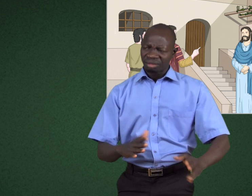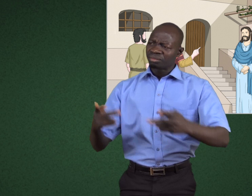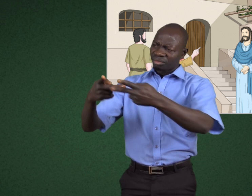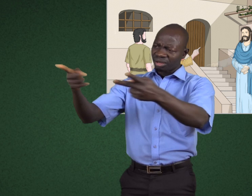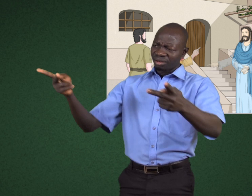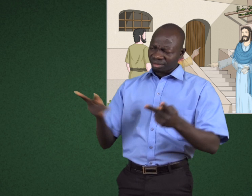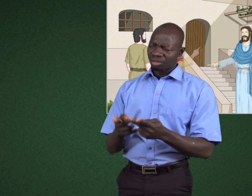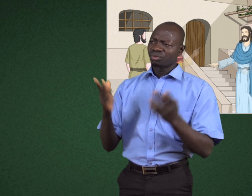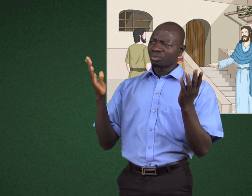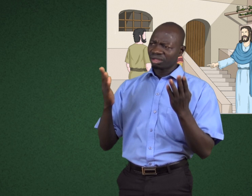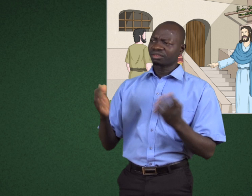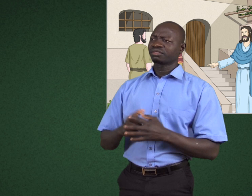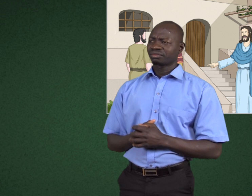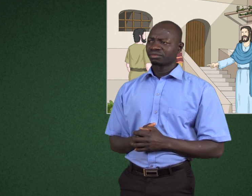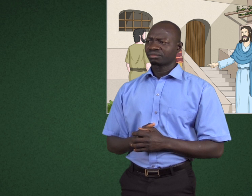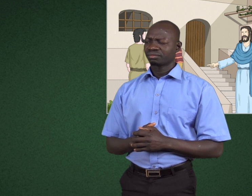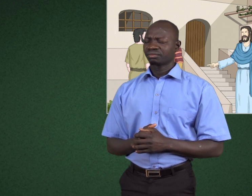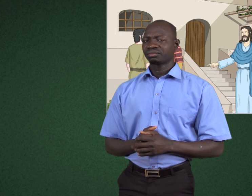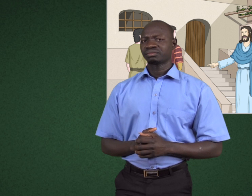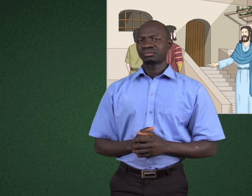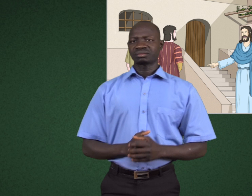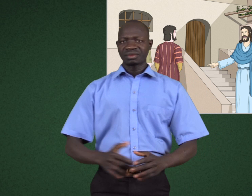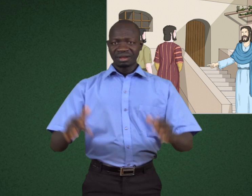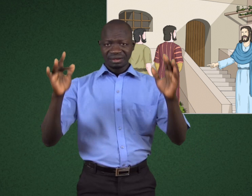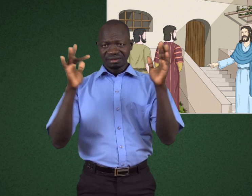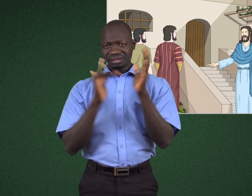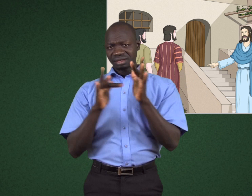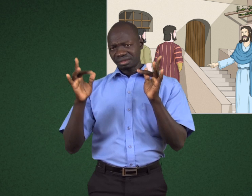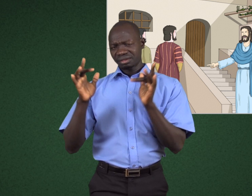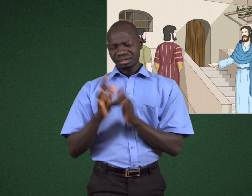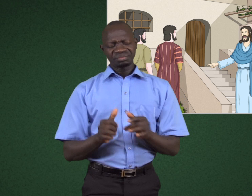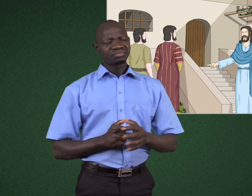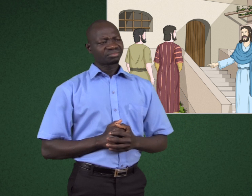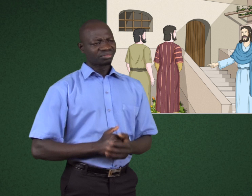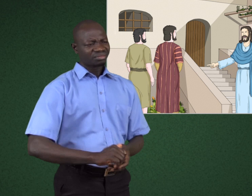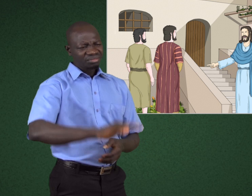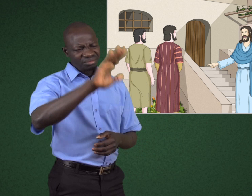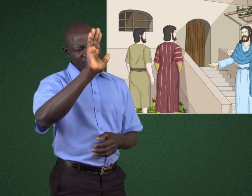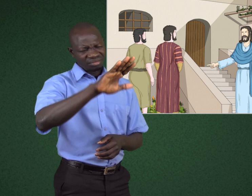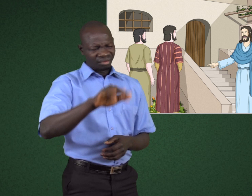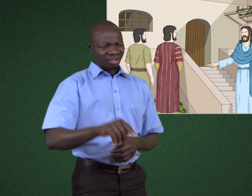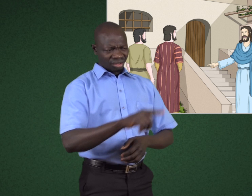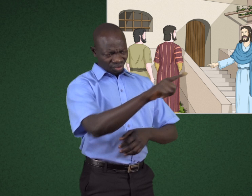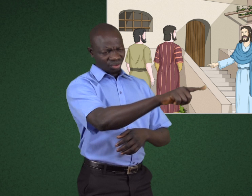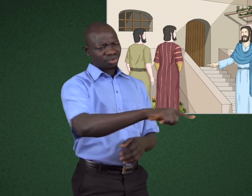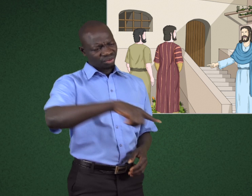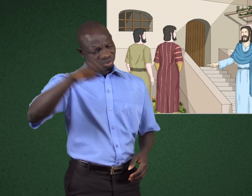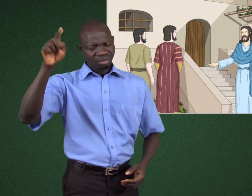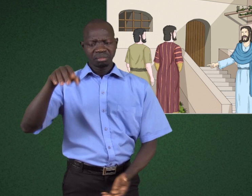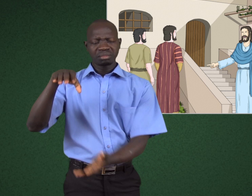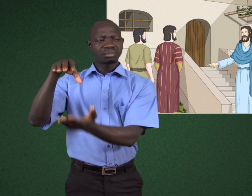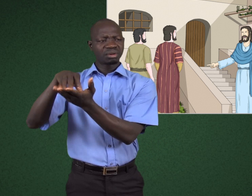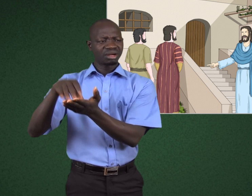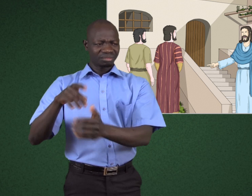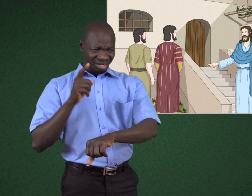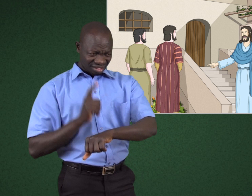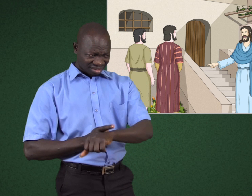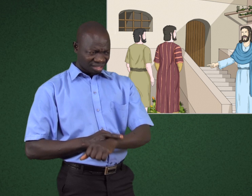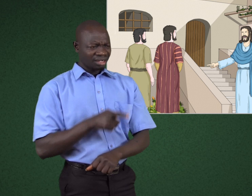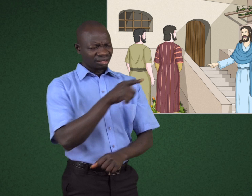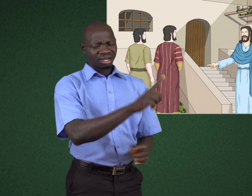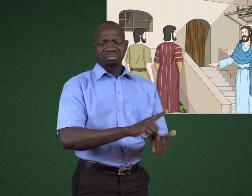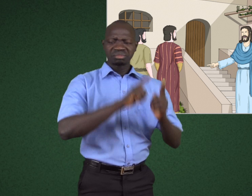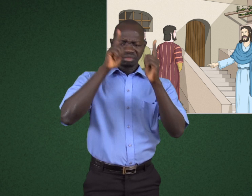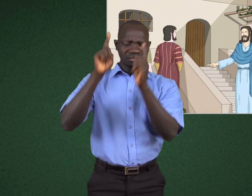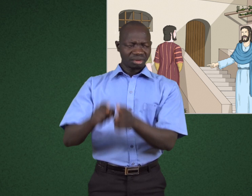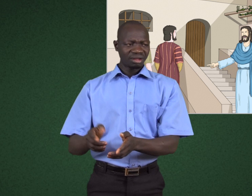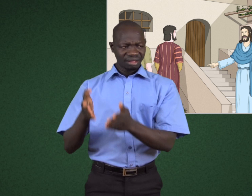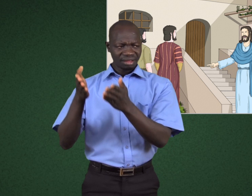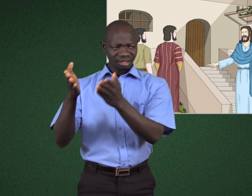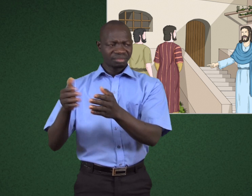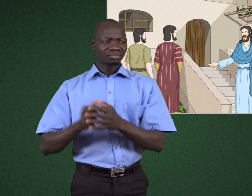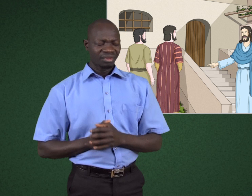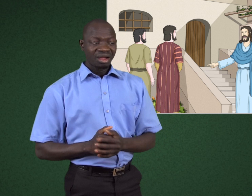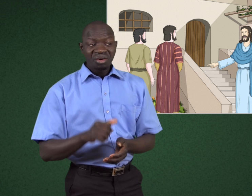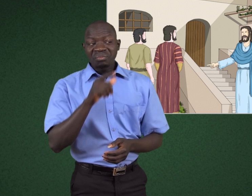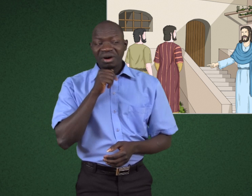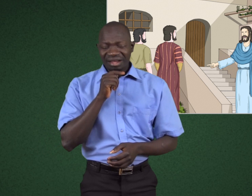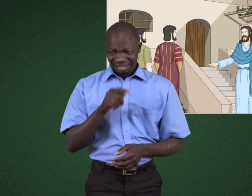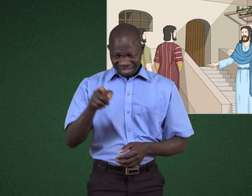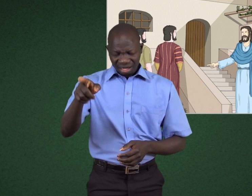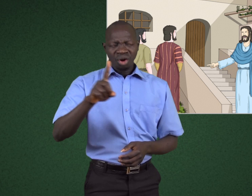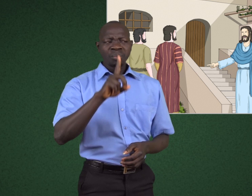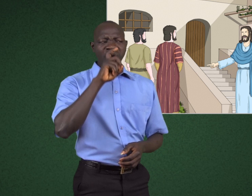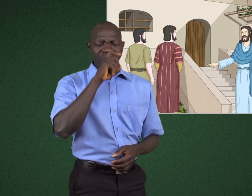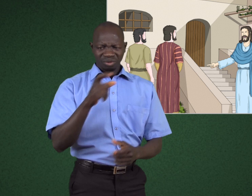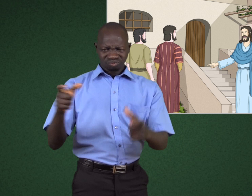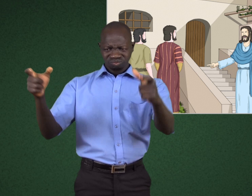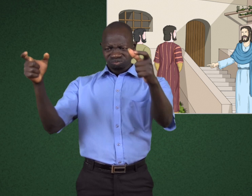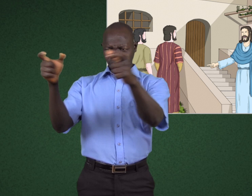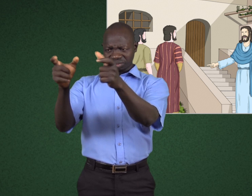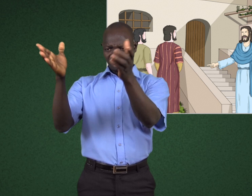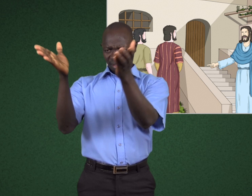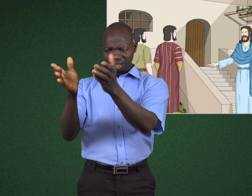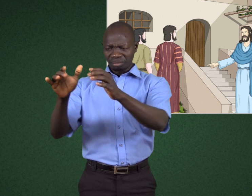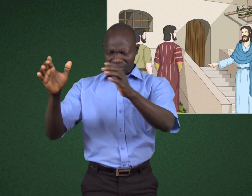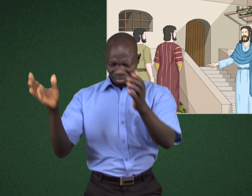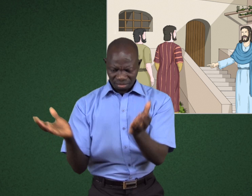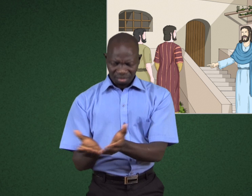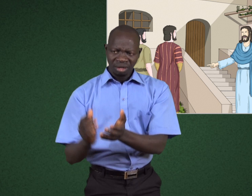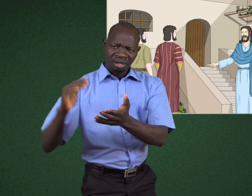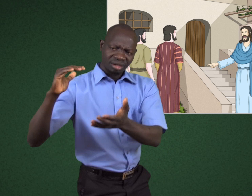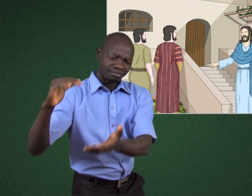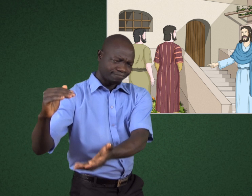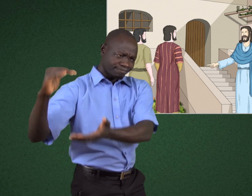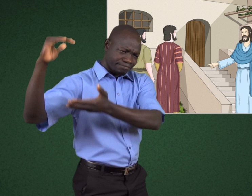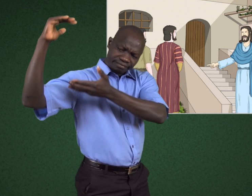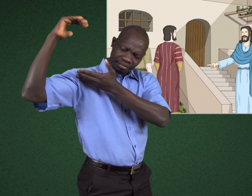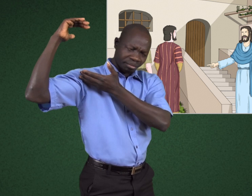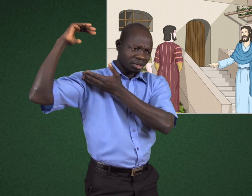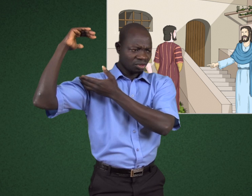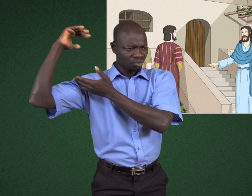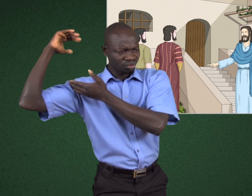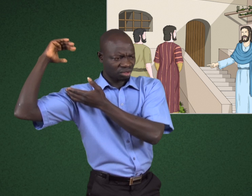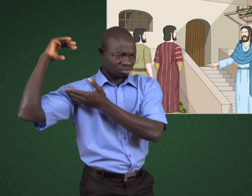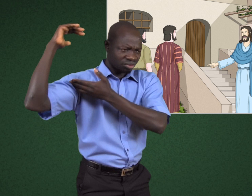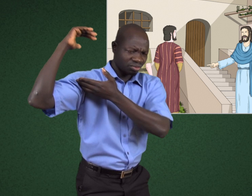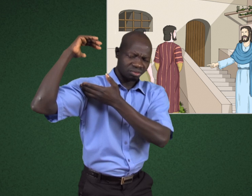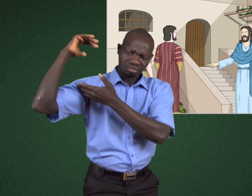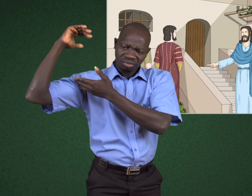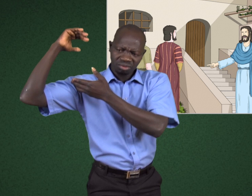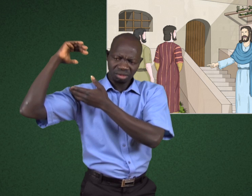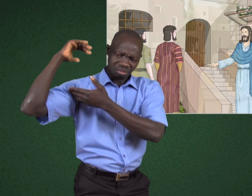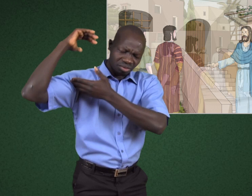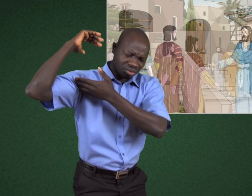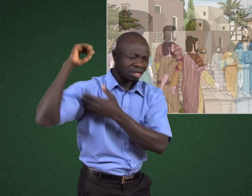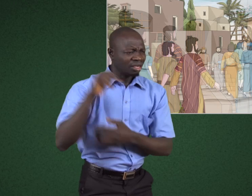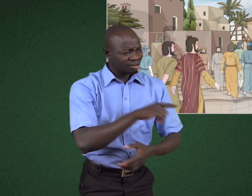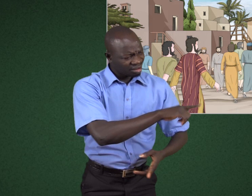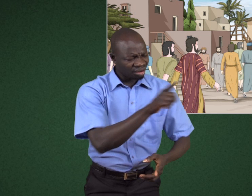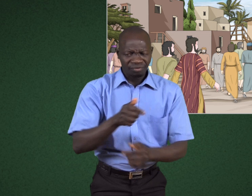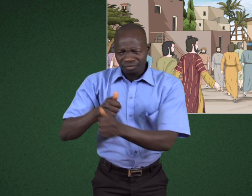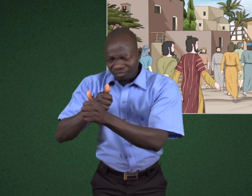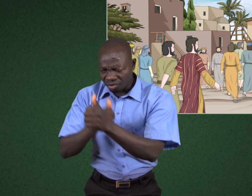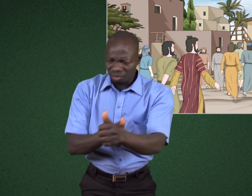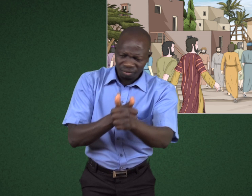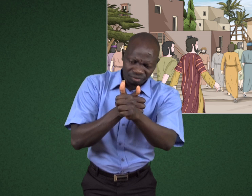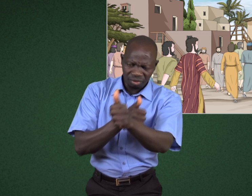“Where do You want us to prepare it?” they asked.